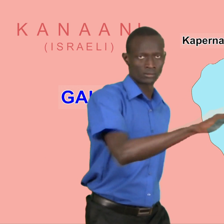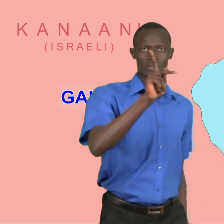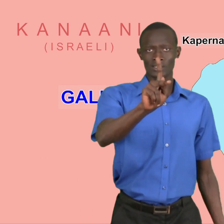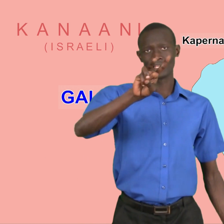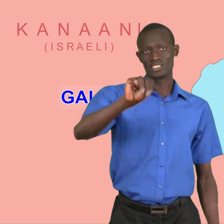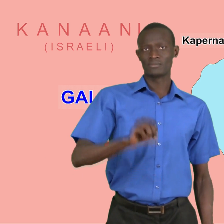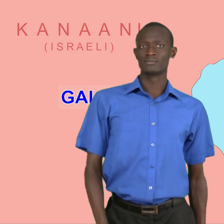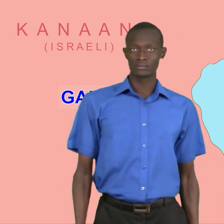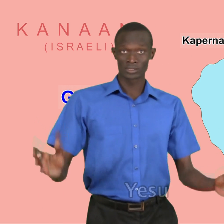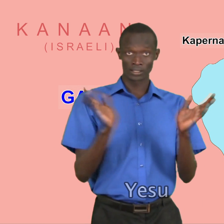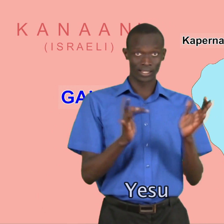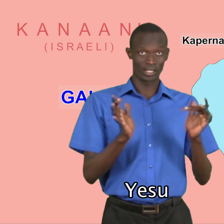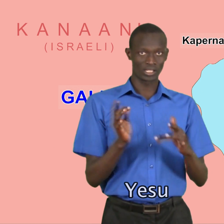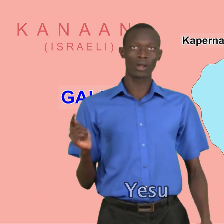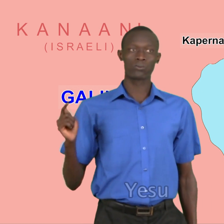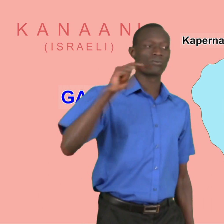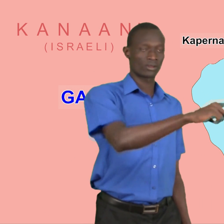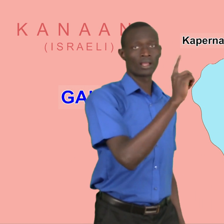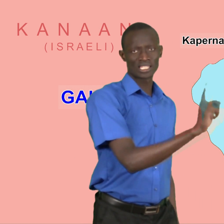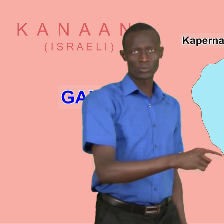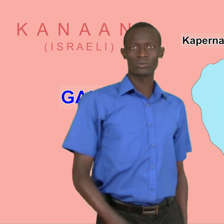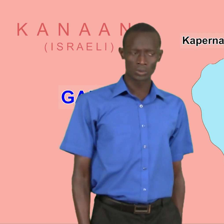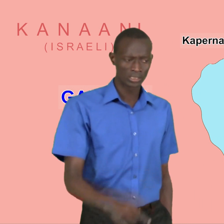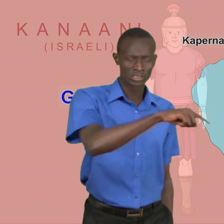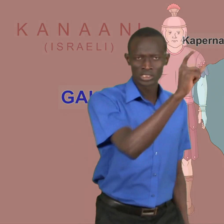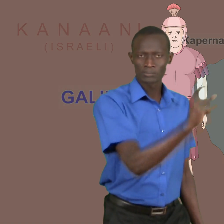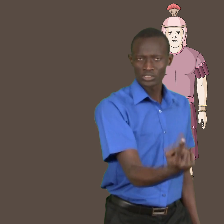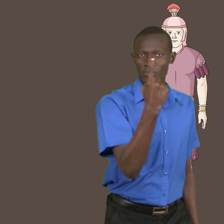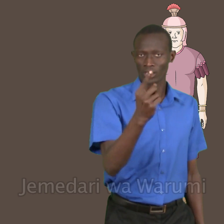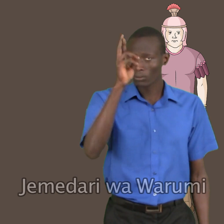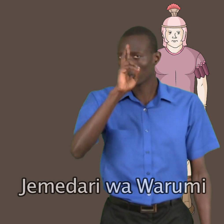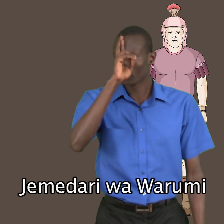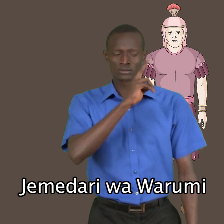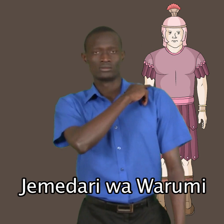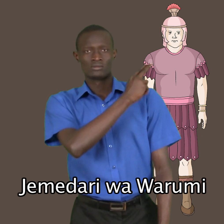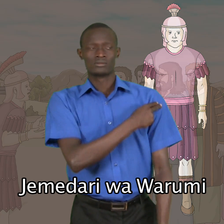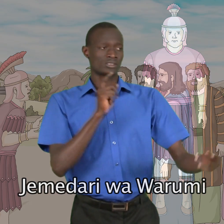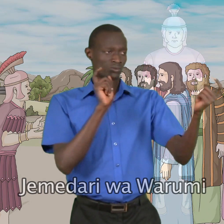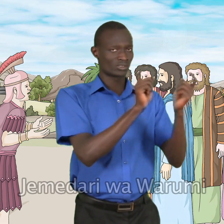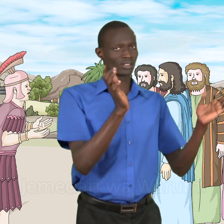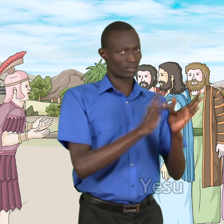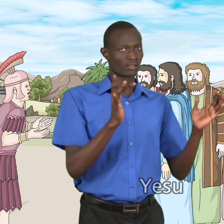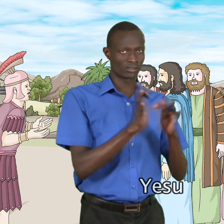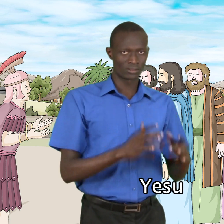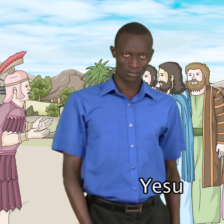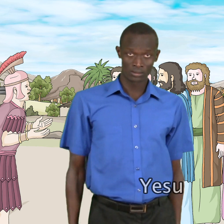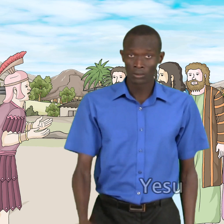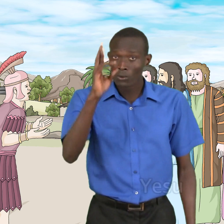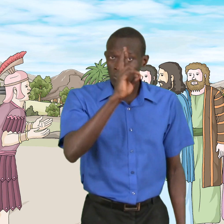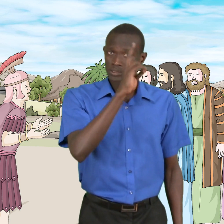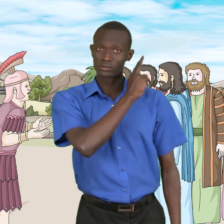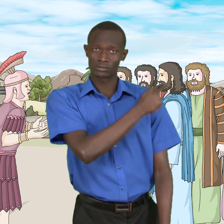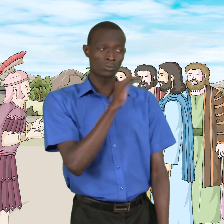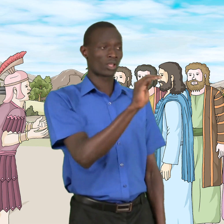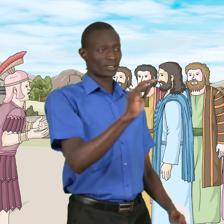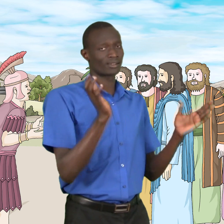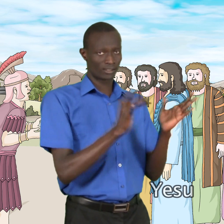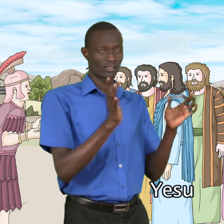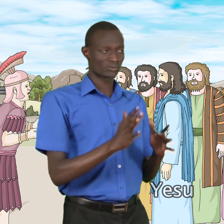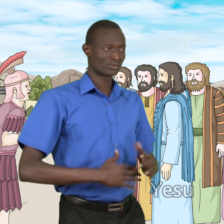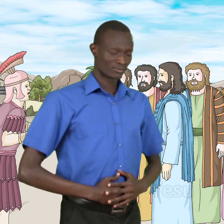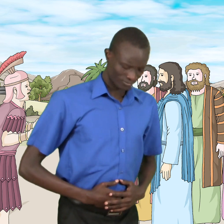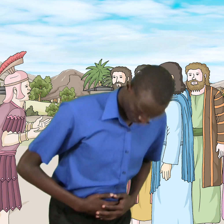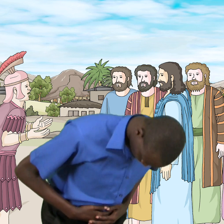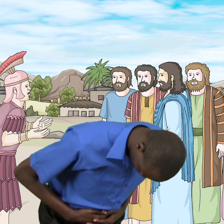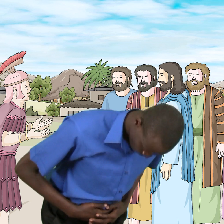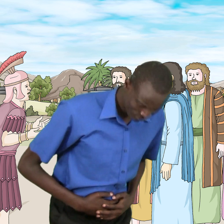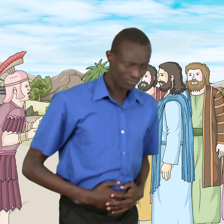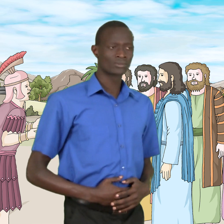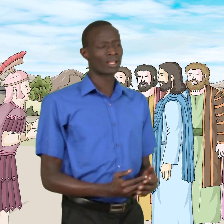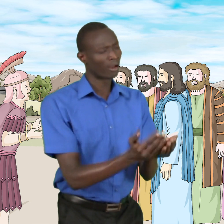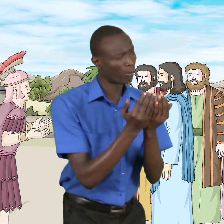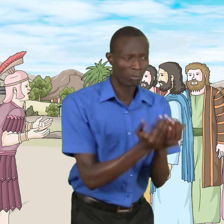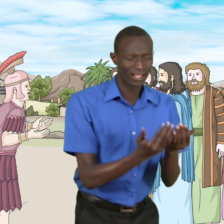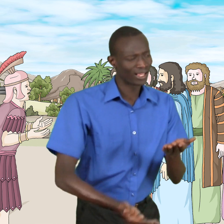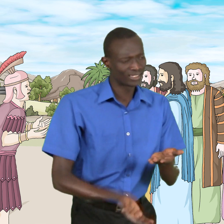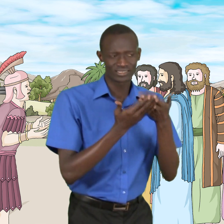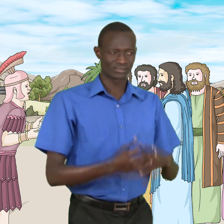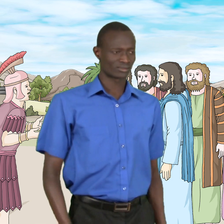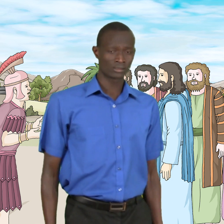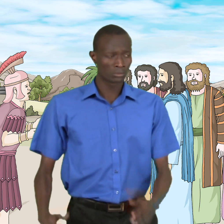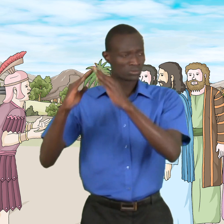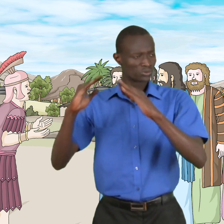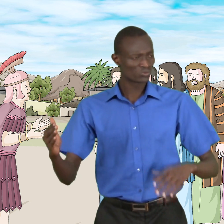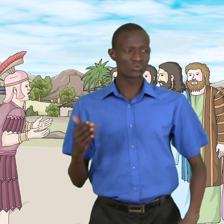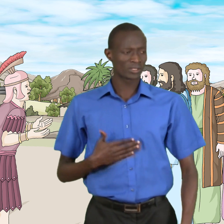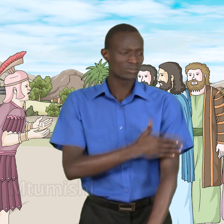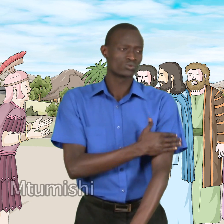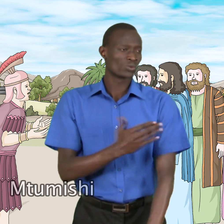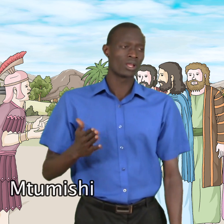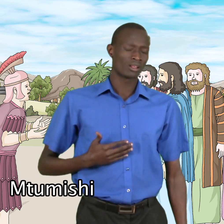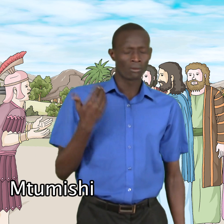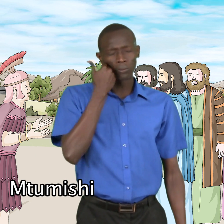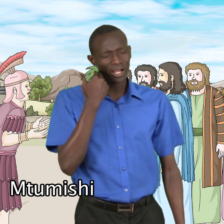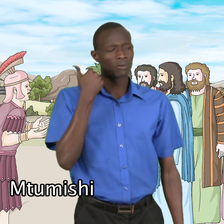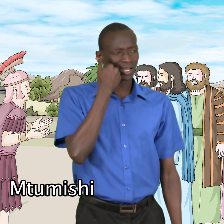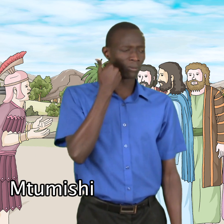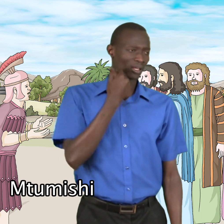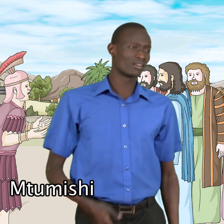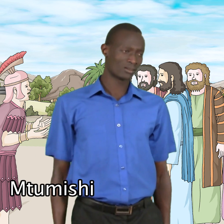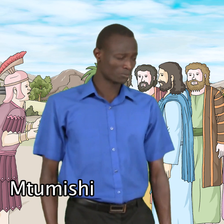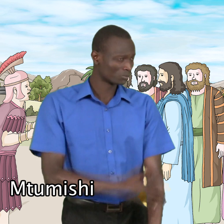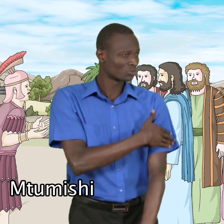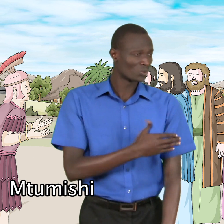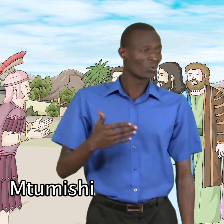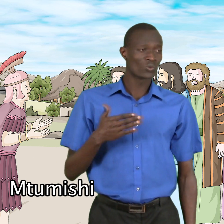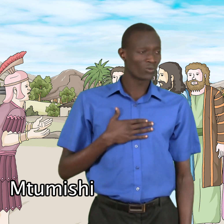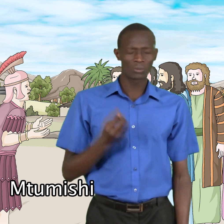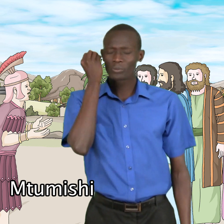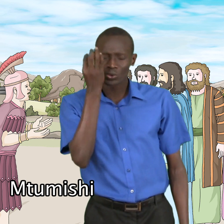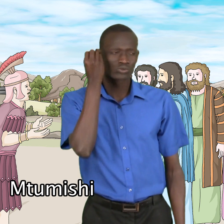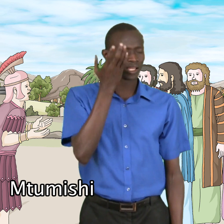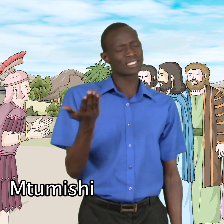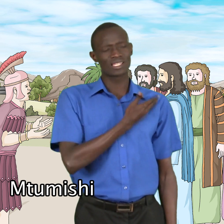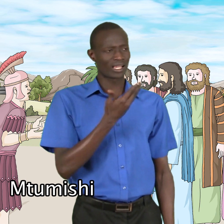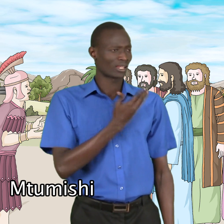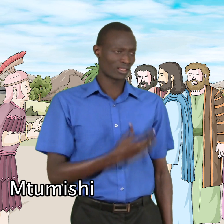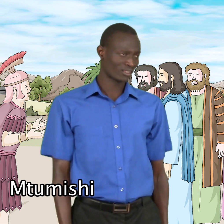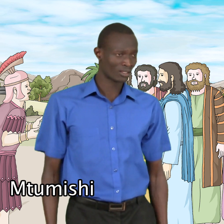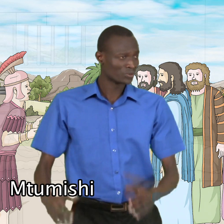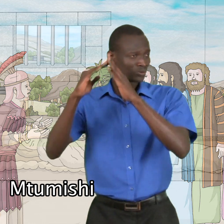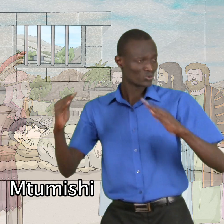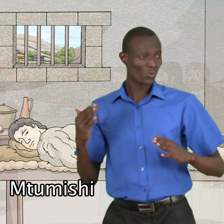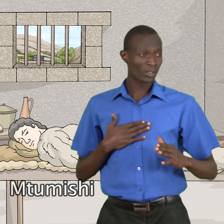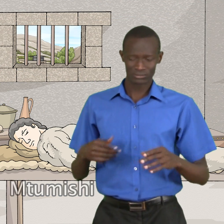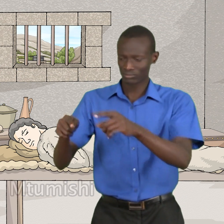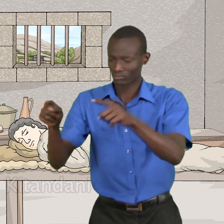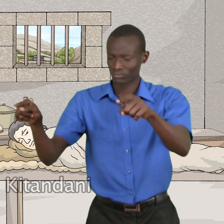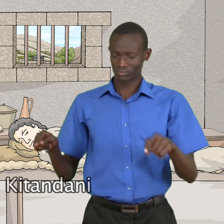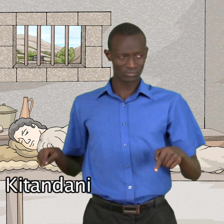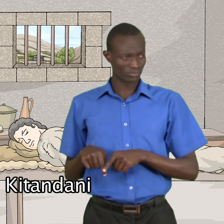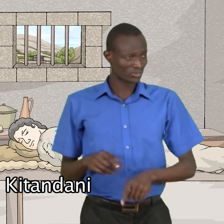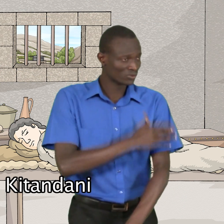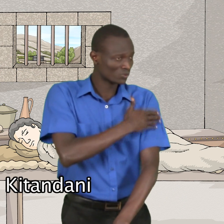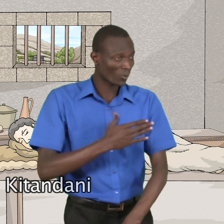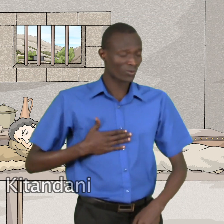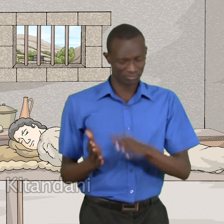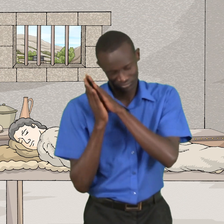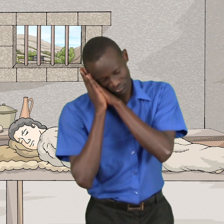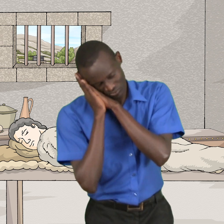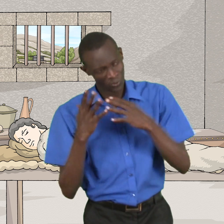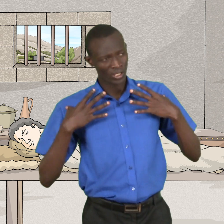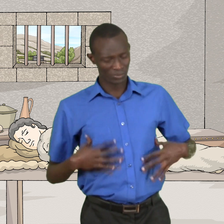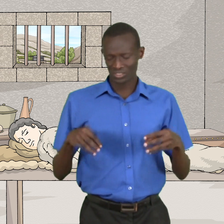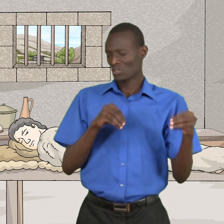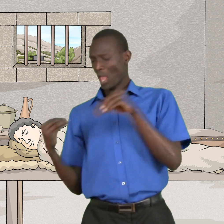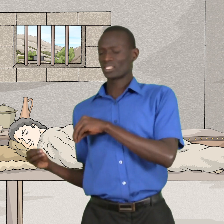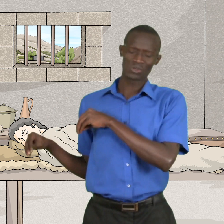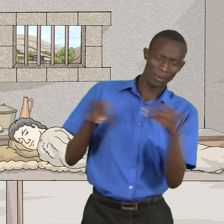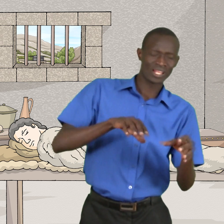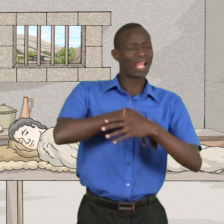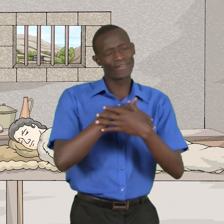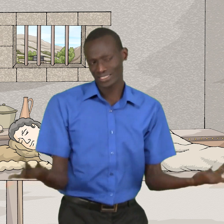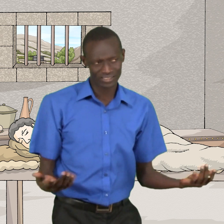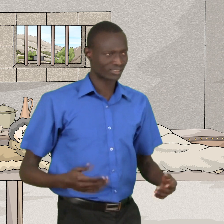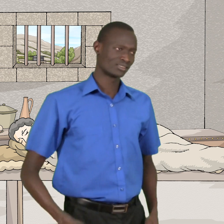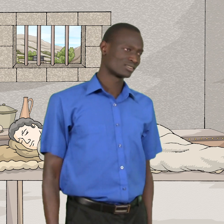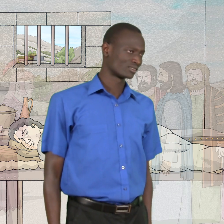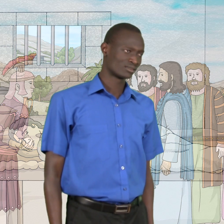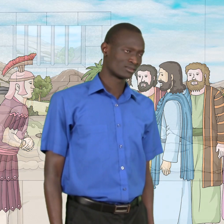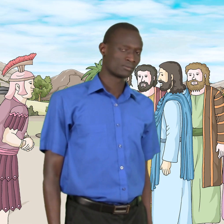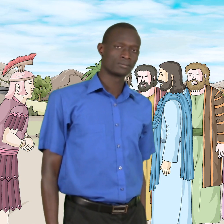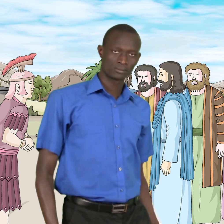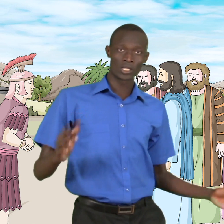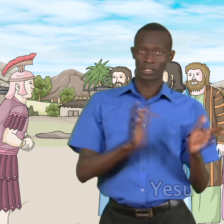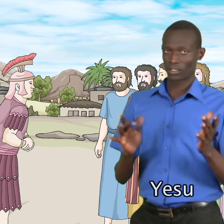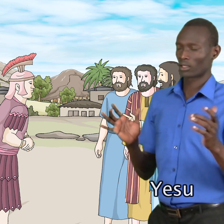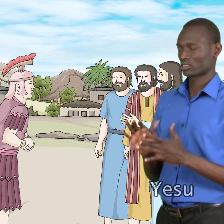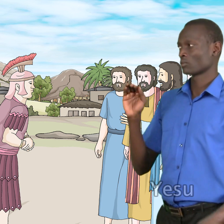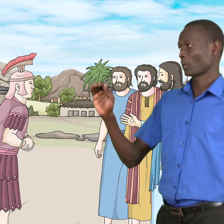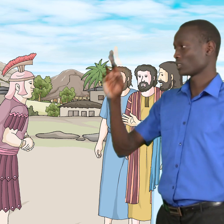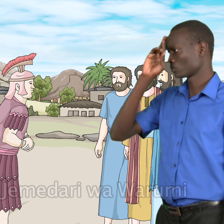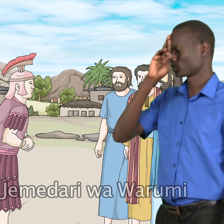When Jesus had entered Capernaum, a centurion came and pleaded with Him, “Lord, my servant lies at home, paralyzed and in terrible agony.”